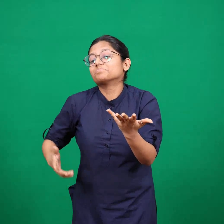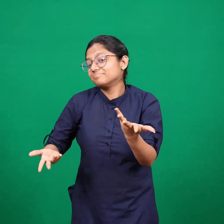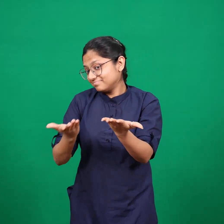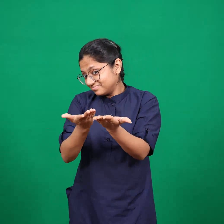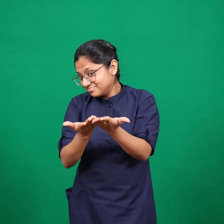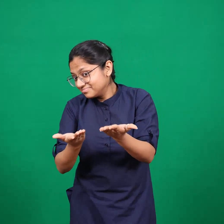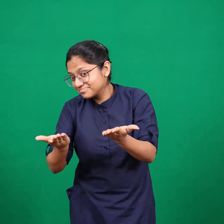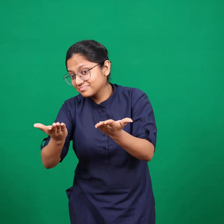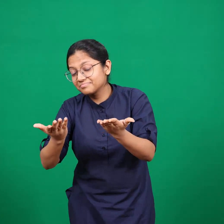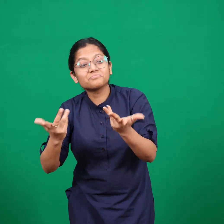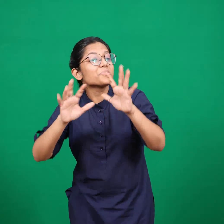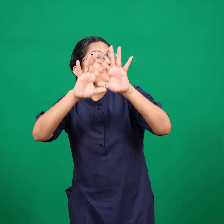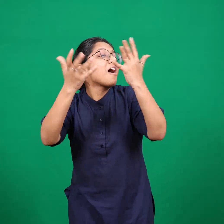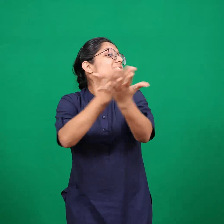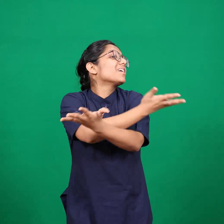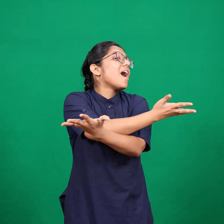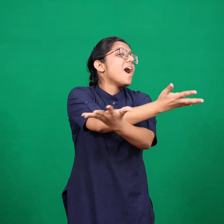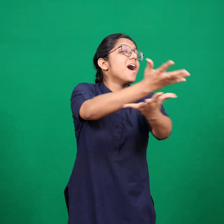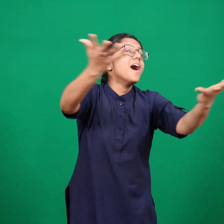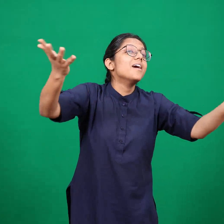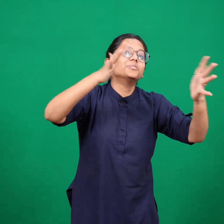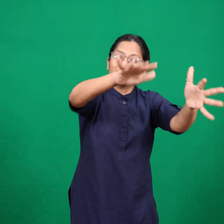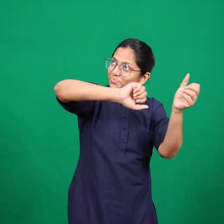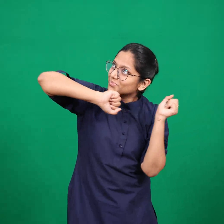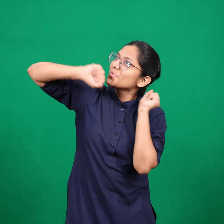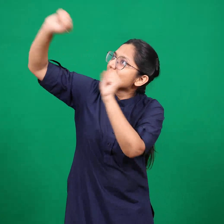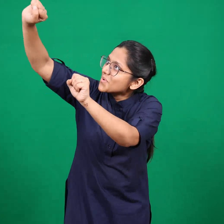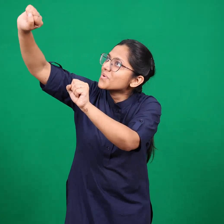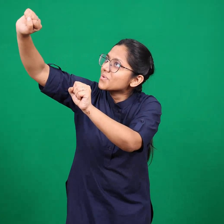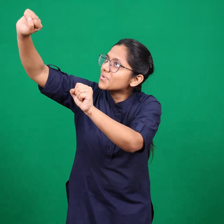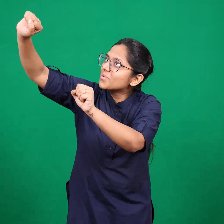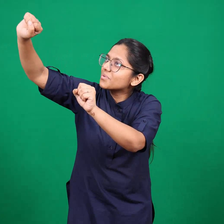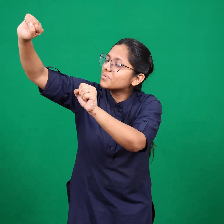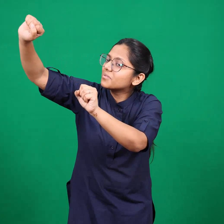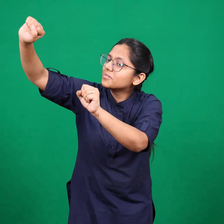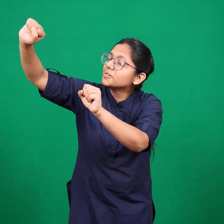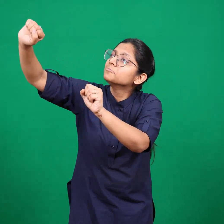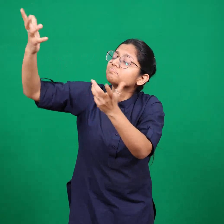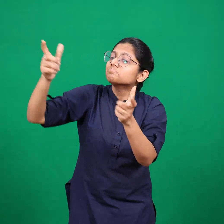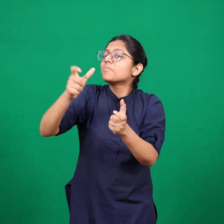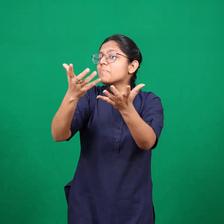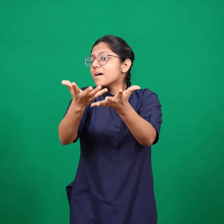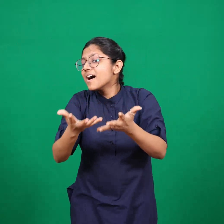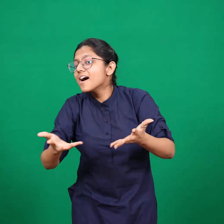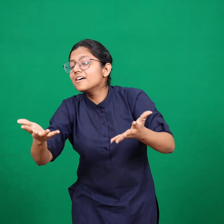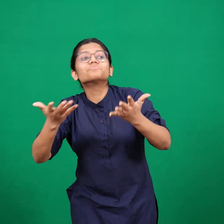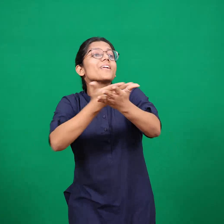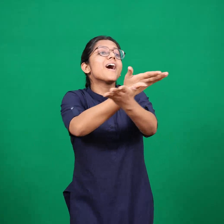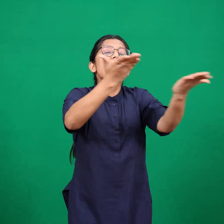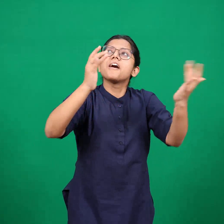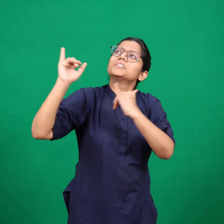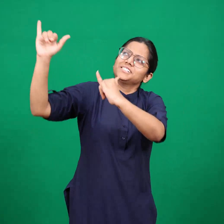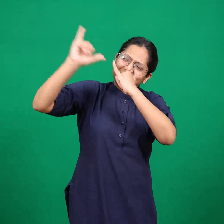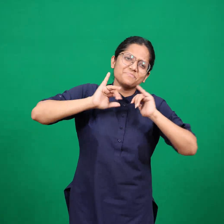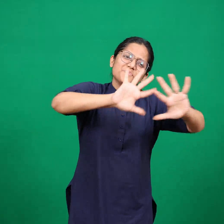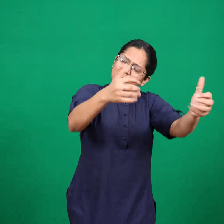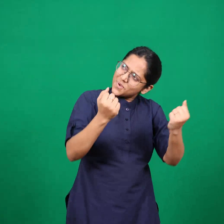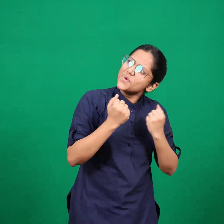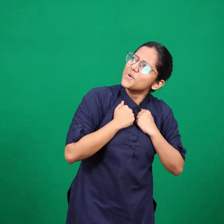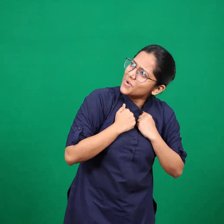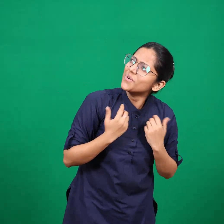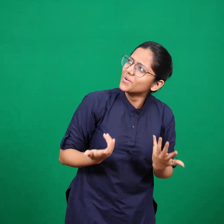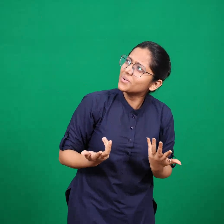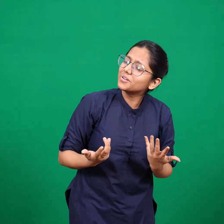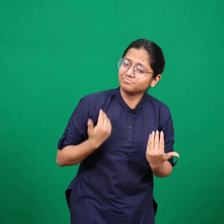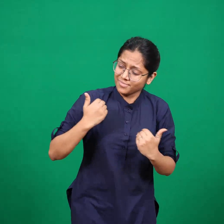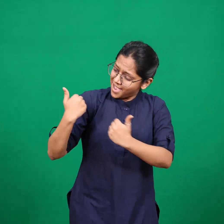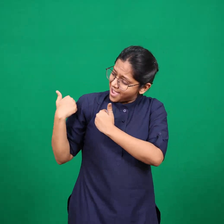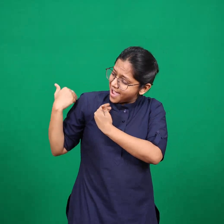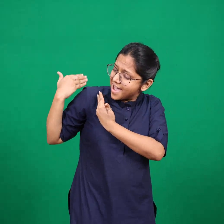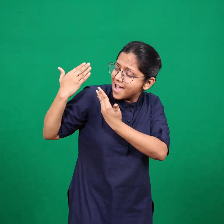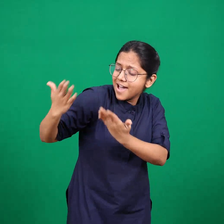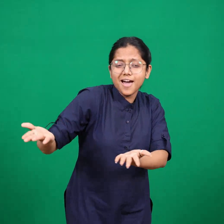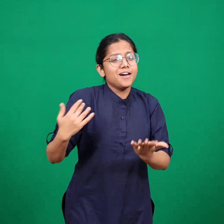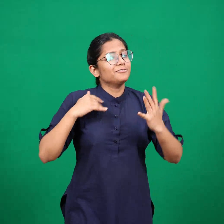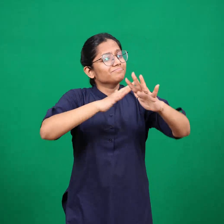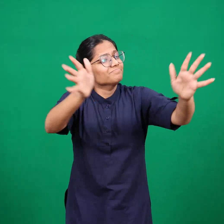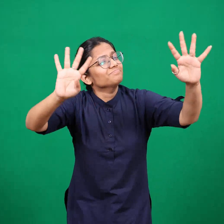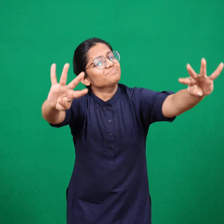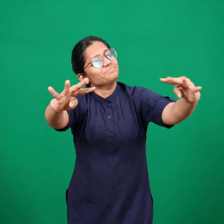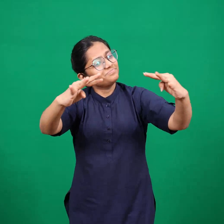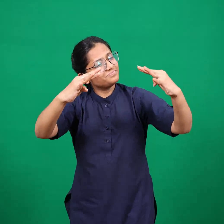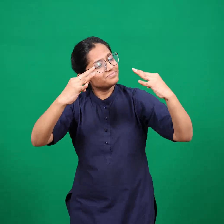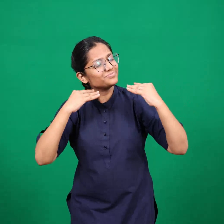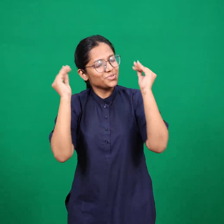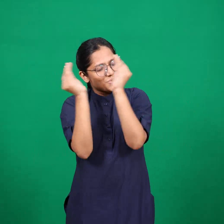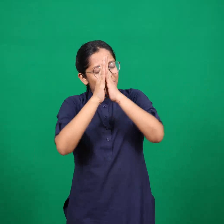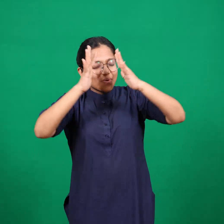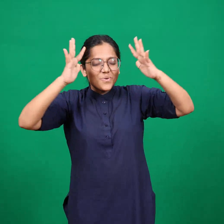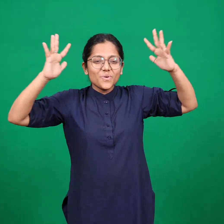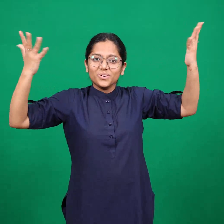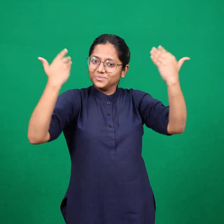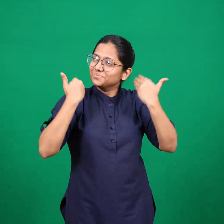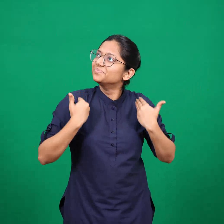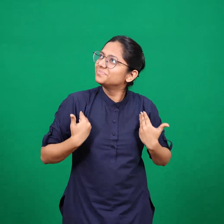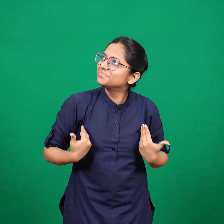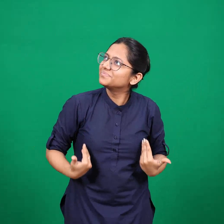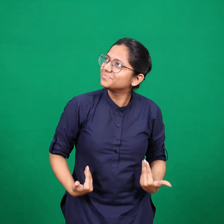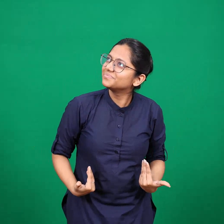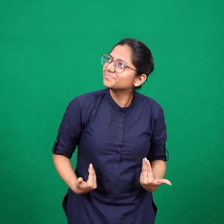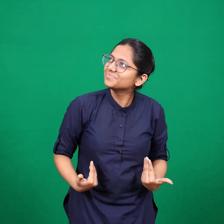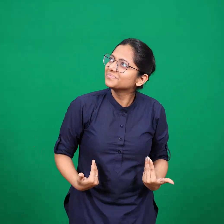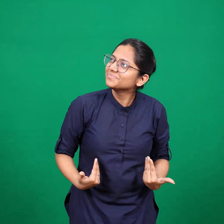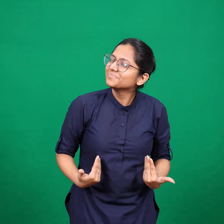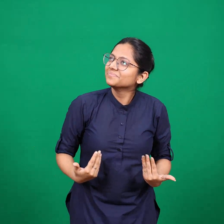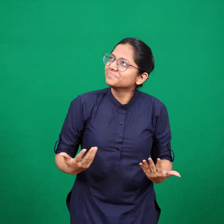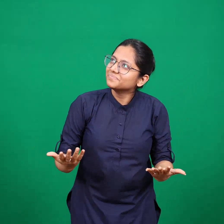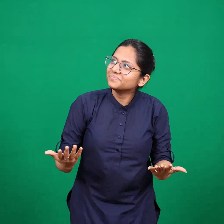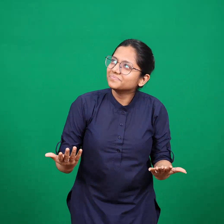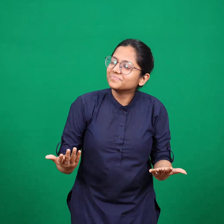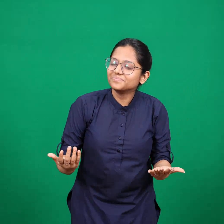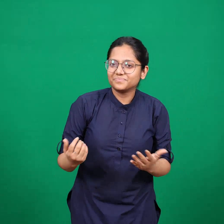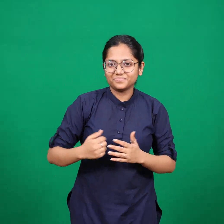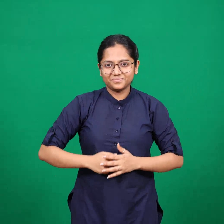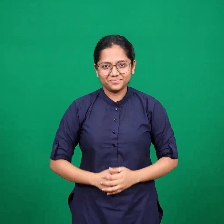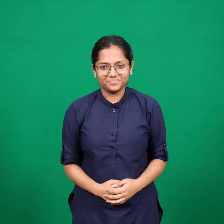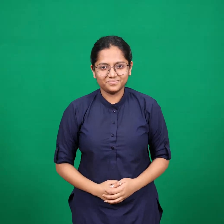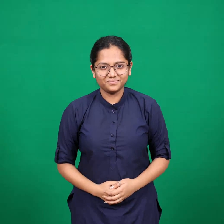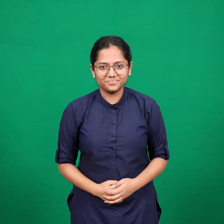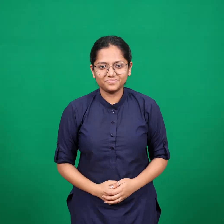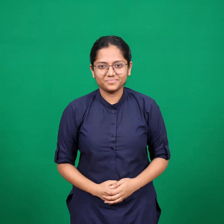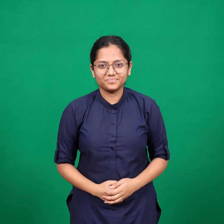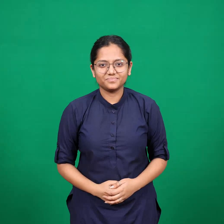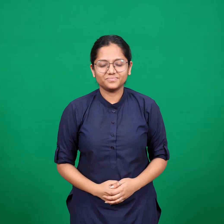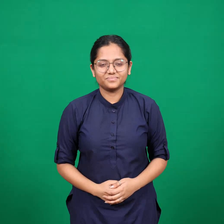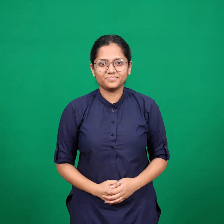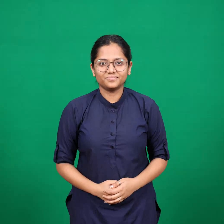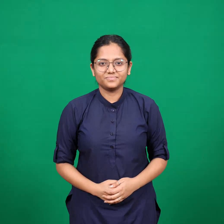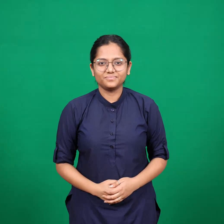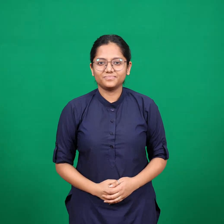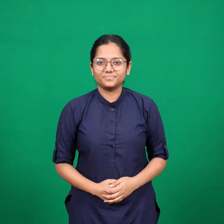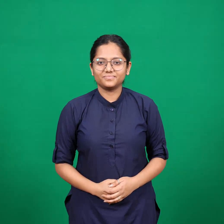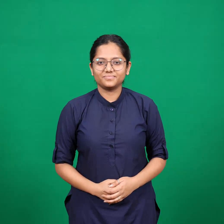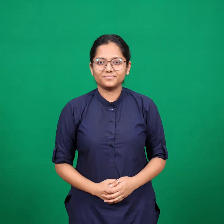All I have is Yours, and all You have is Mine; and in them I have been glorified.